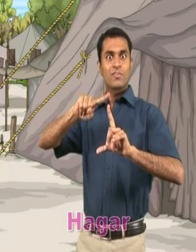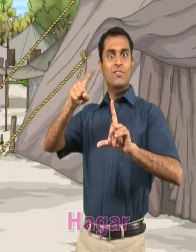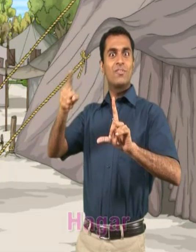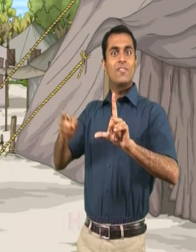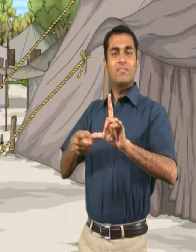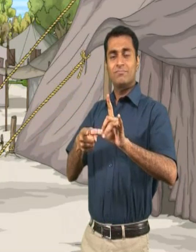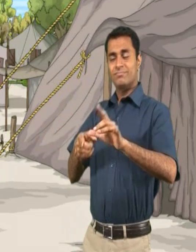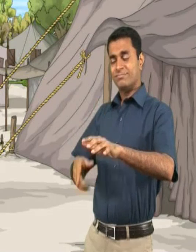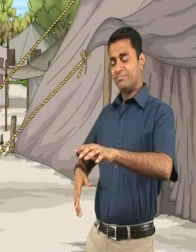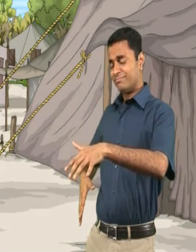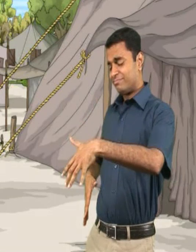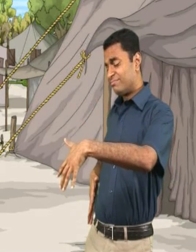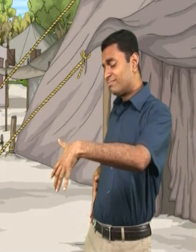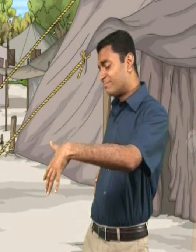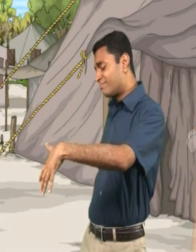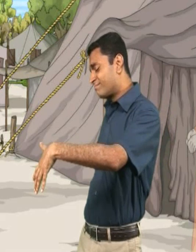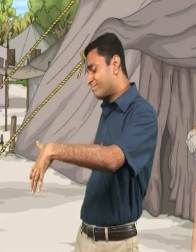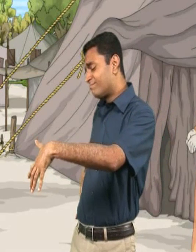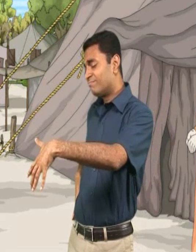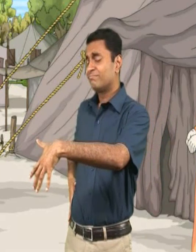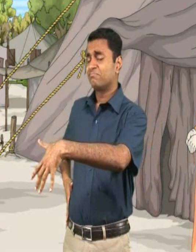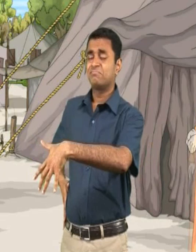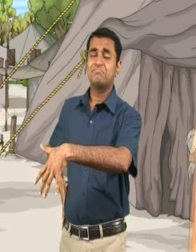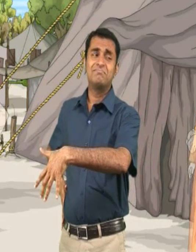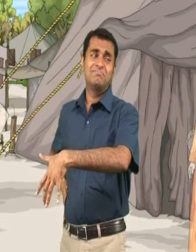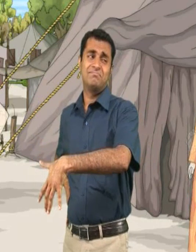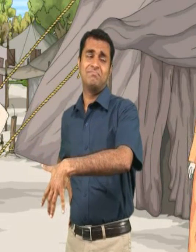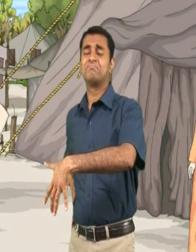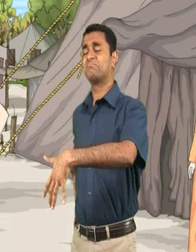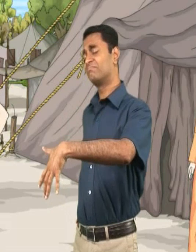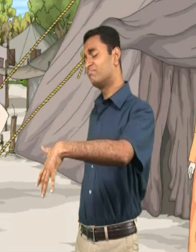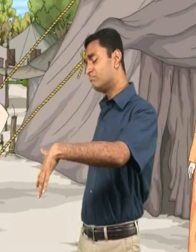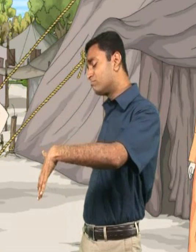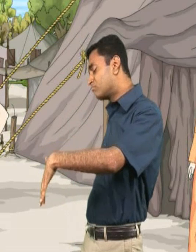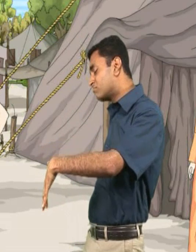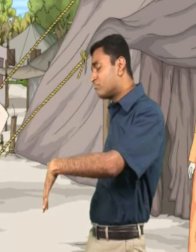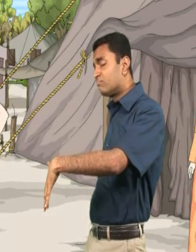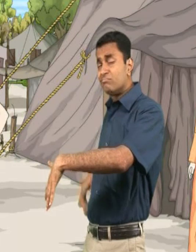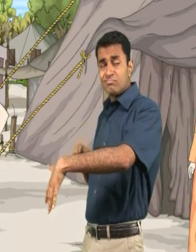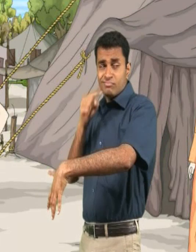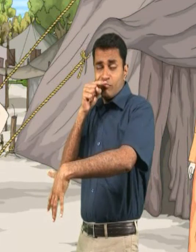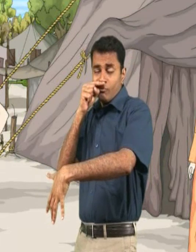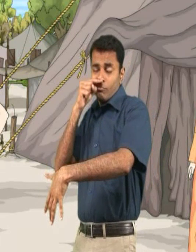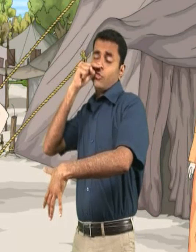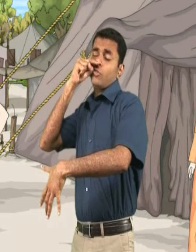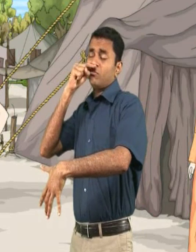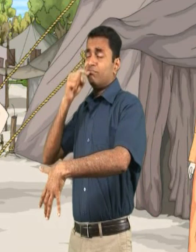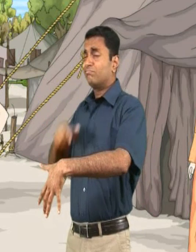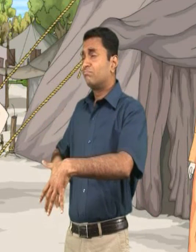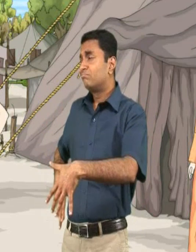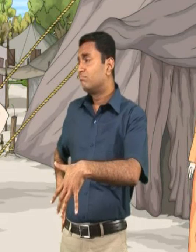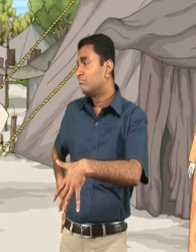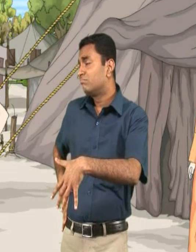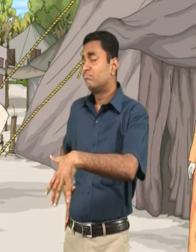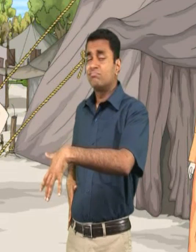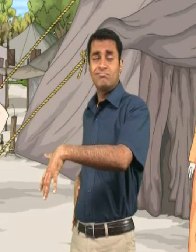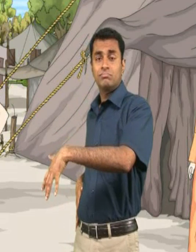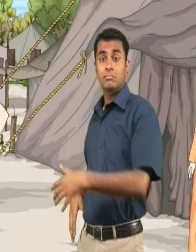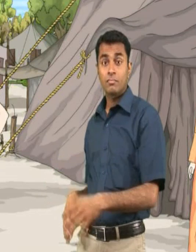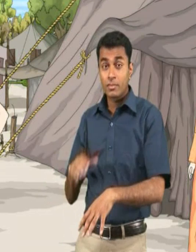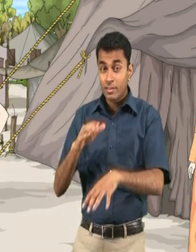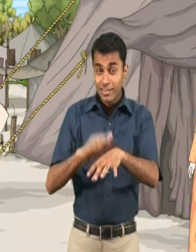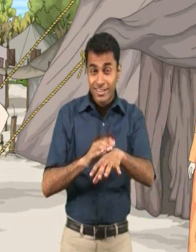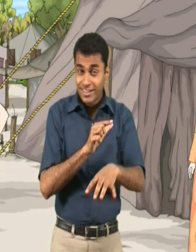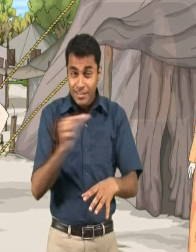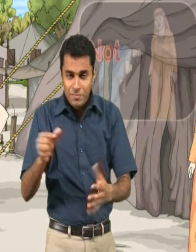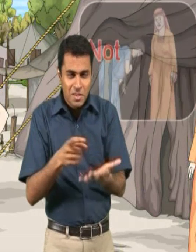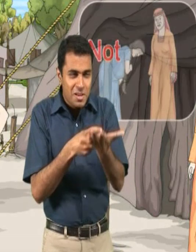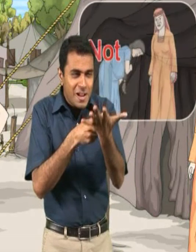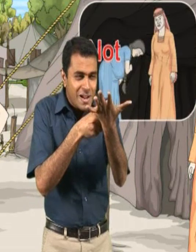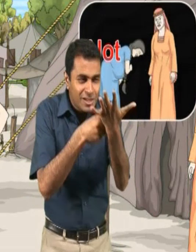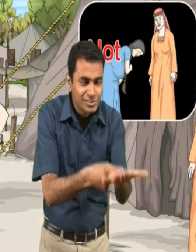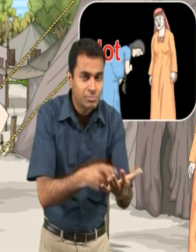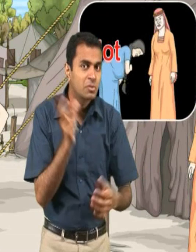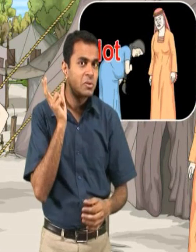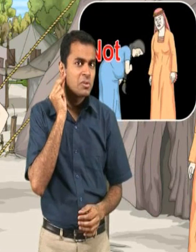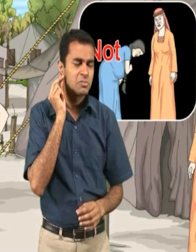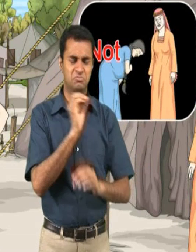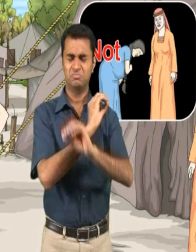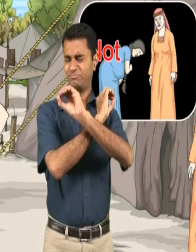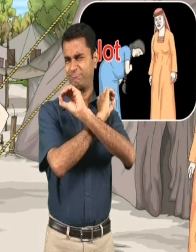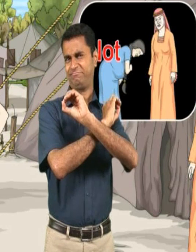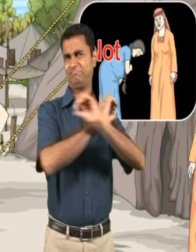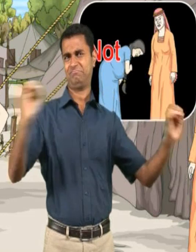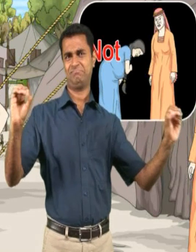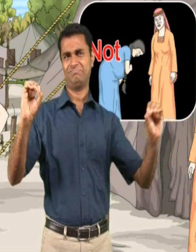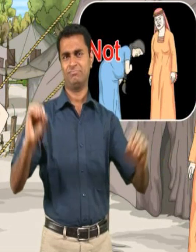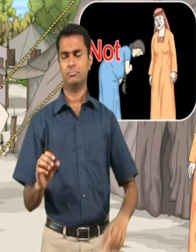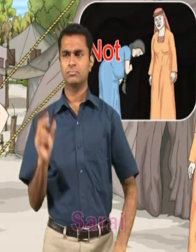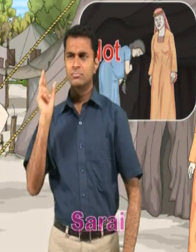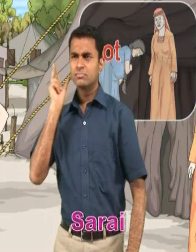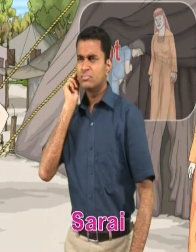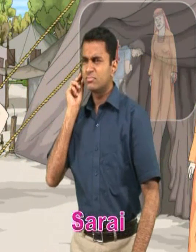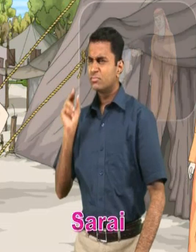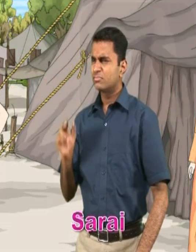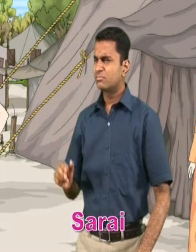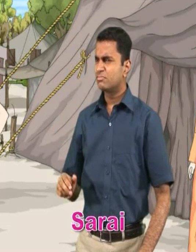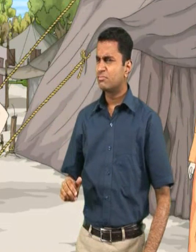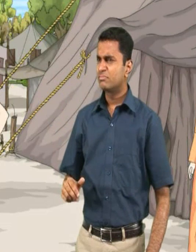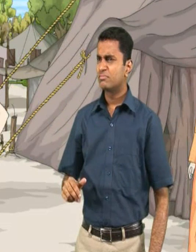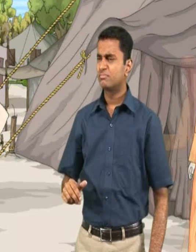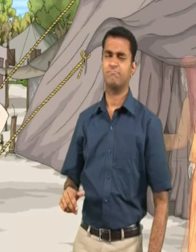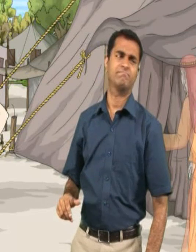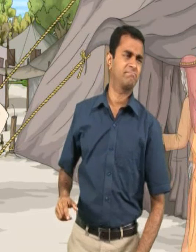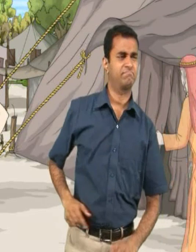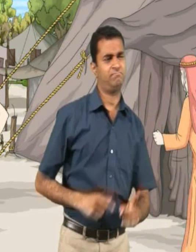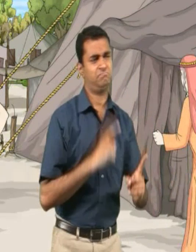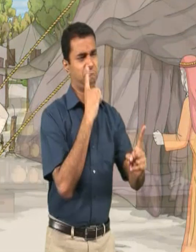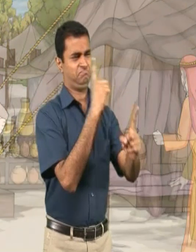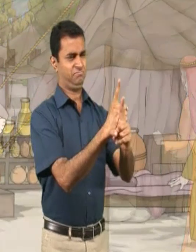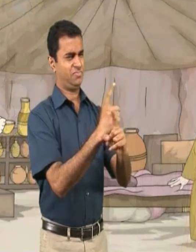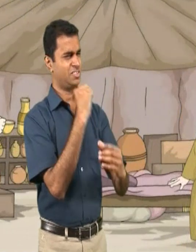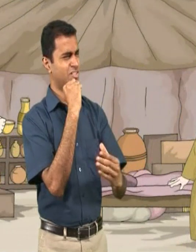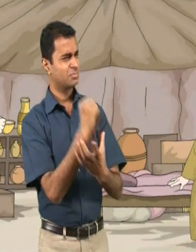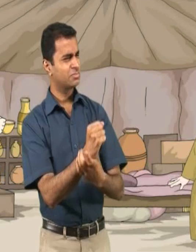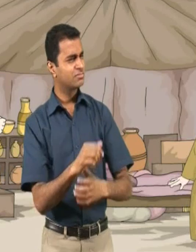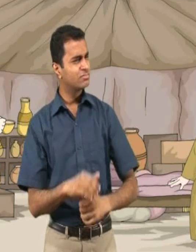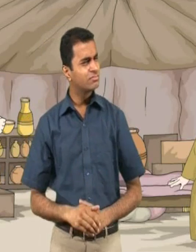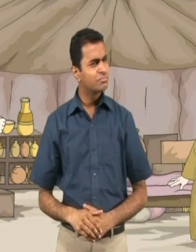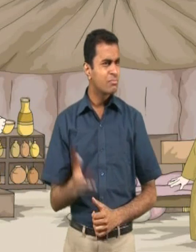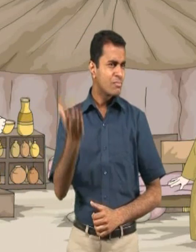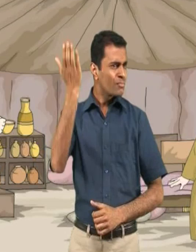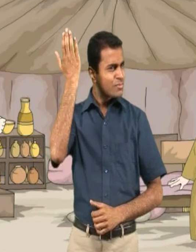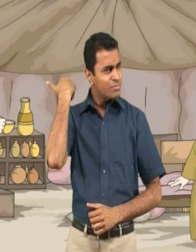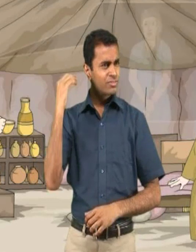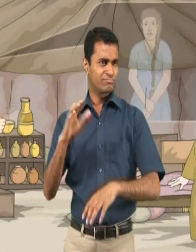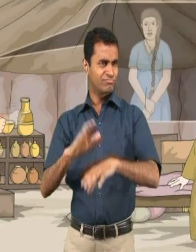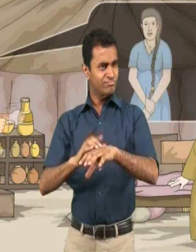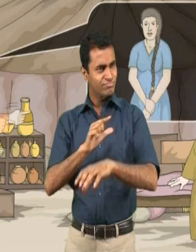But when Hagar realized that she was pregnant, she began to despise her mistress.